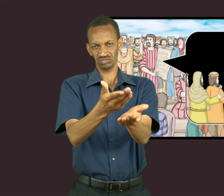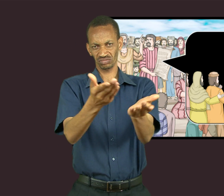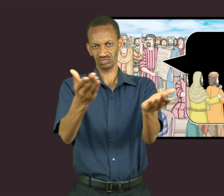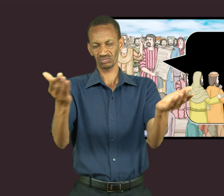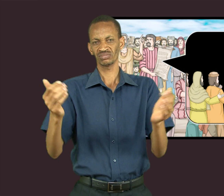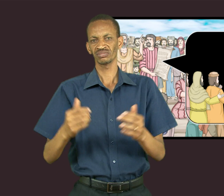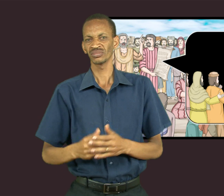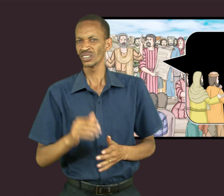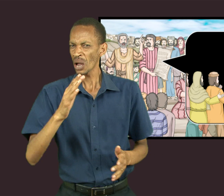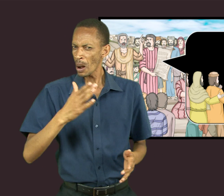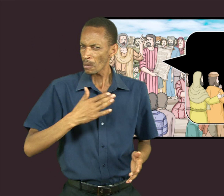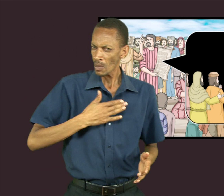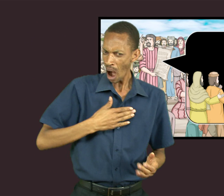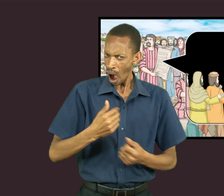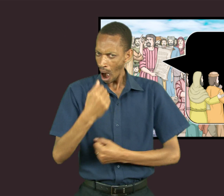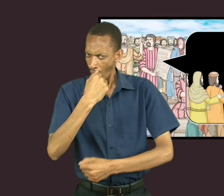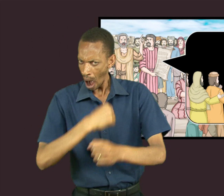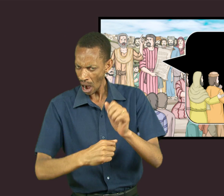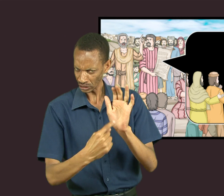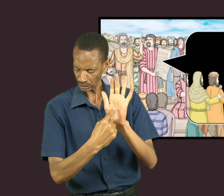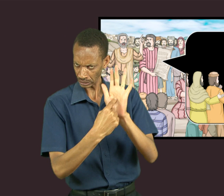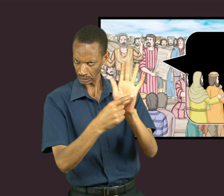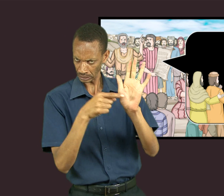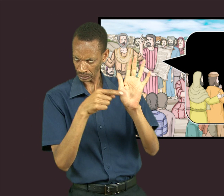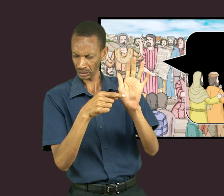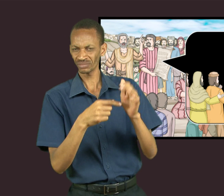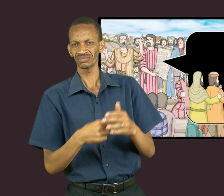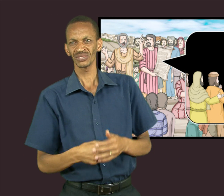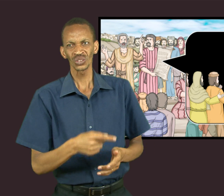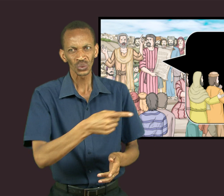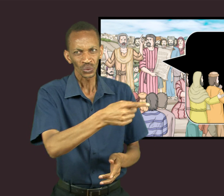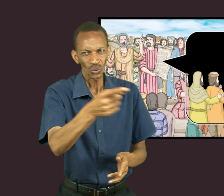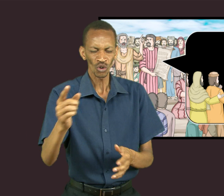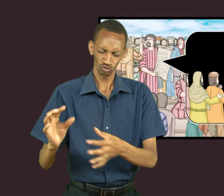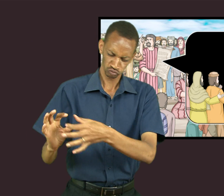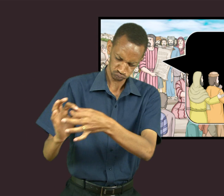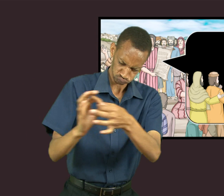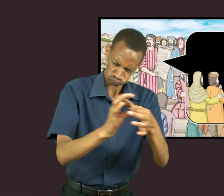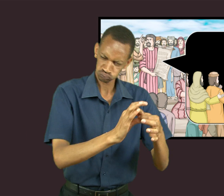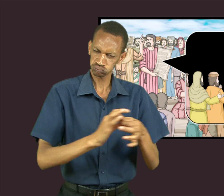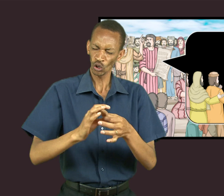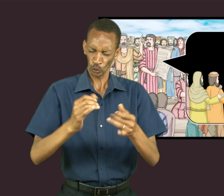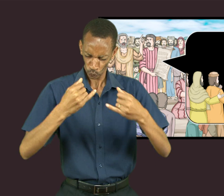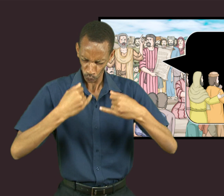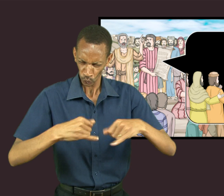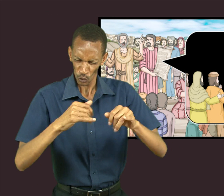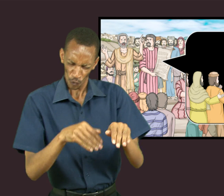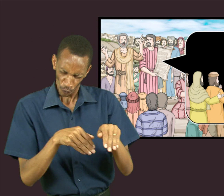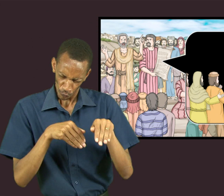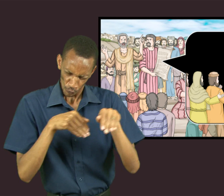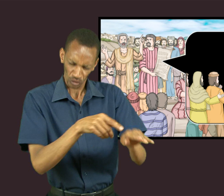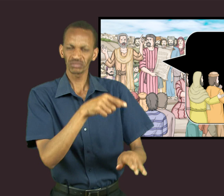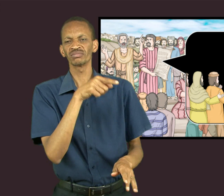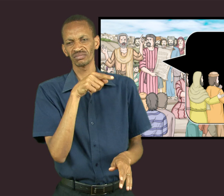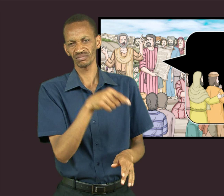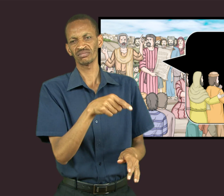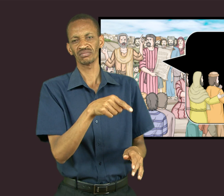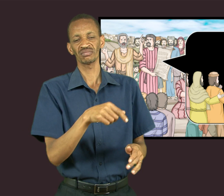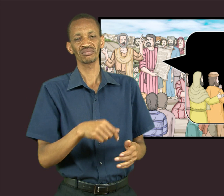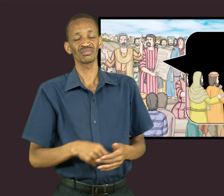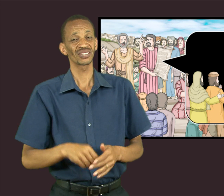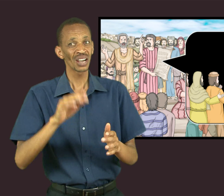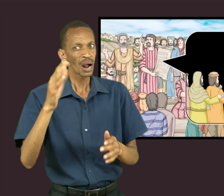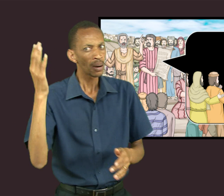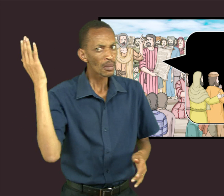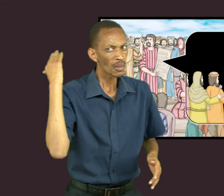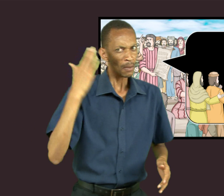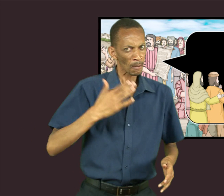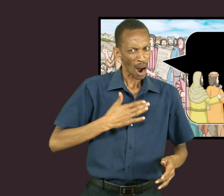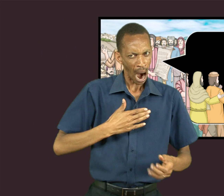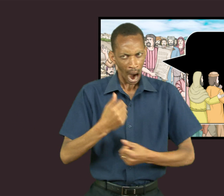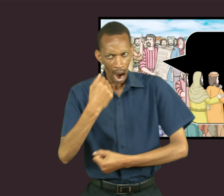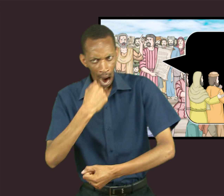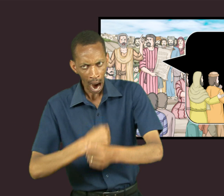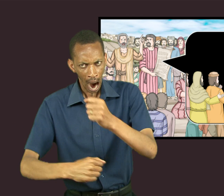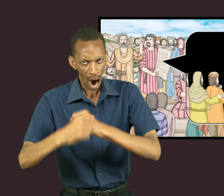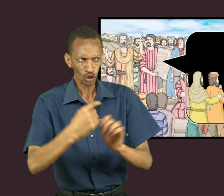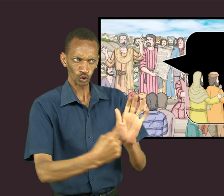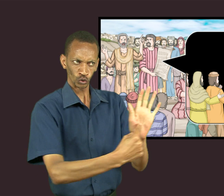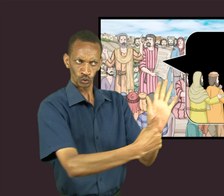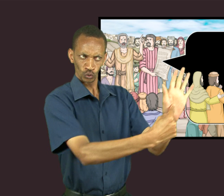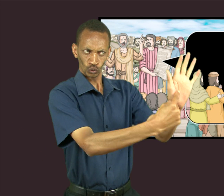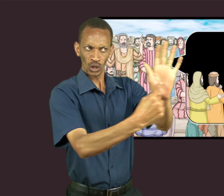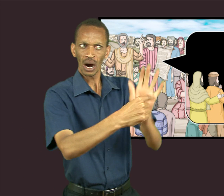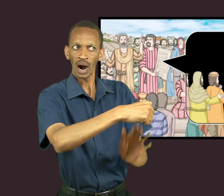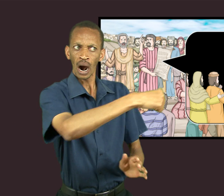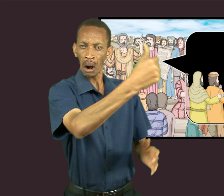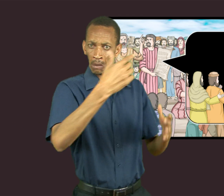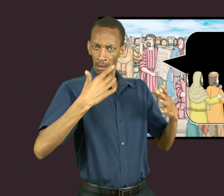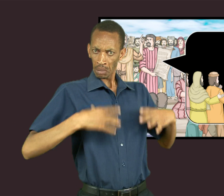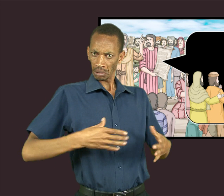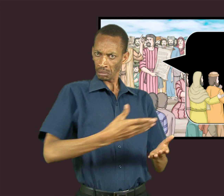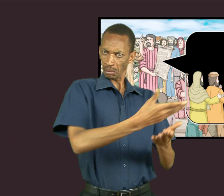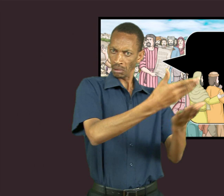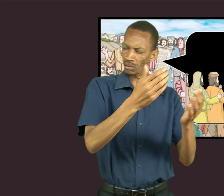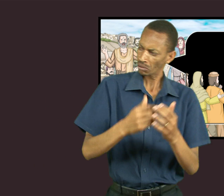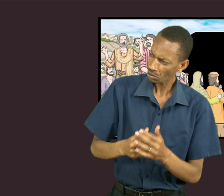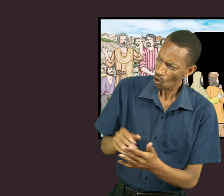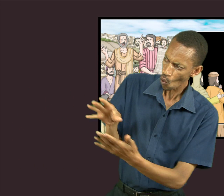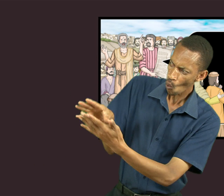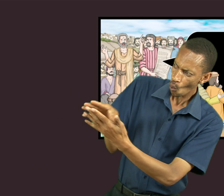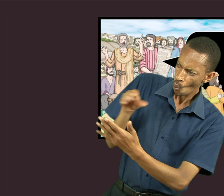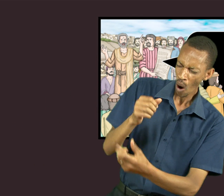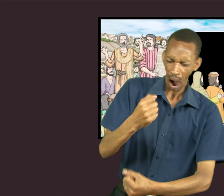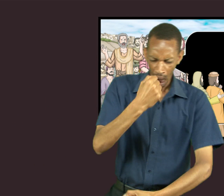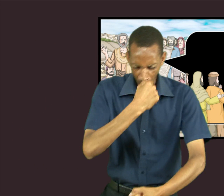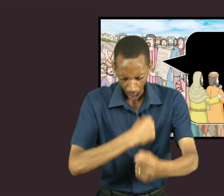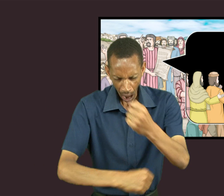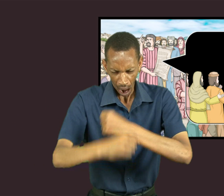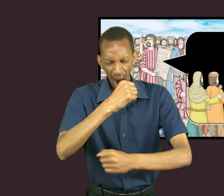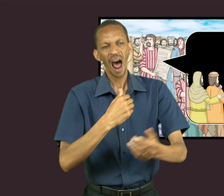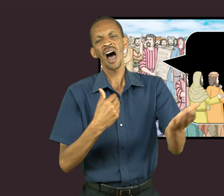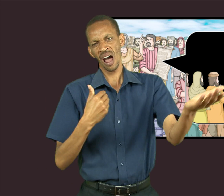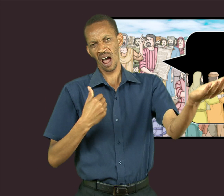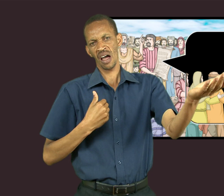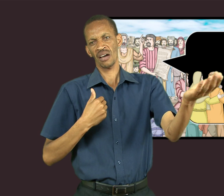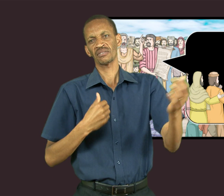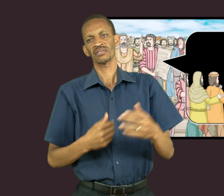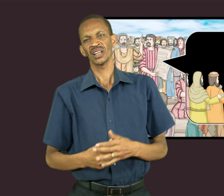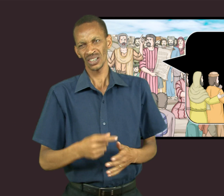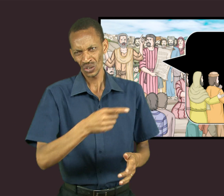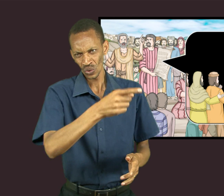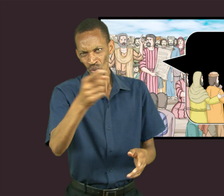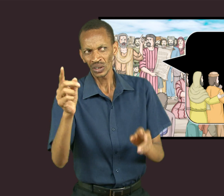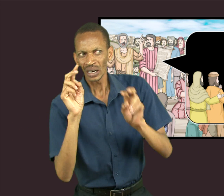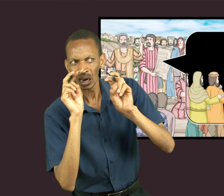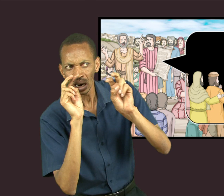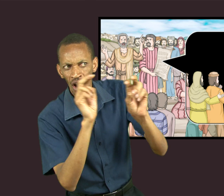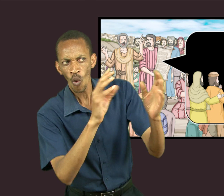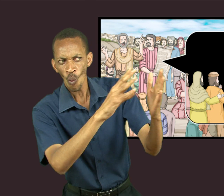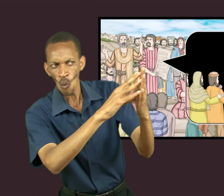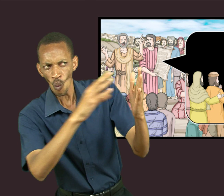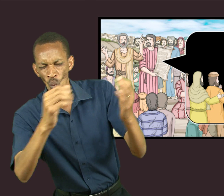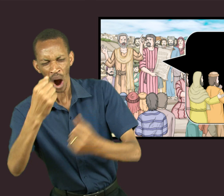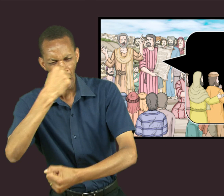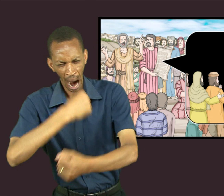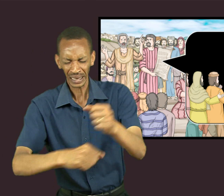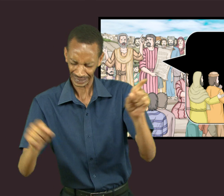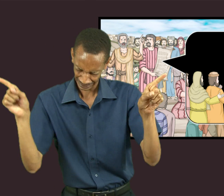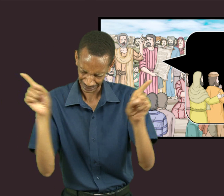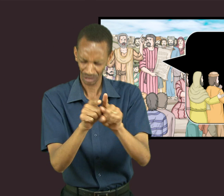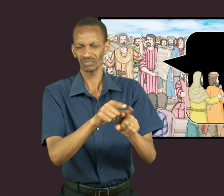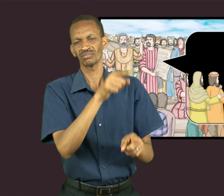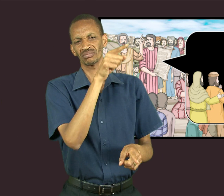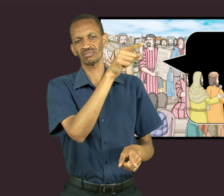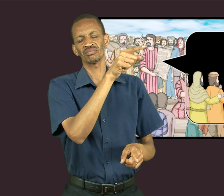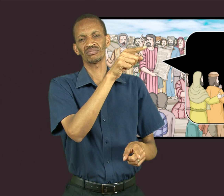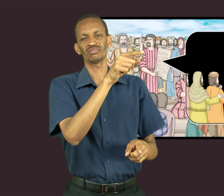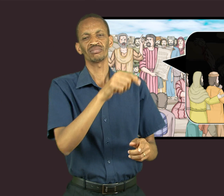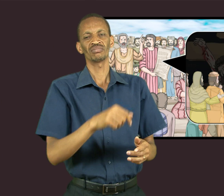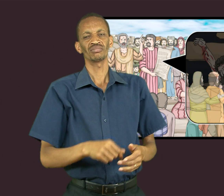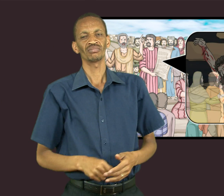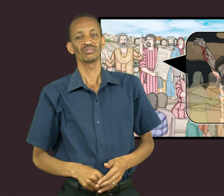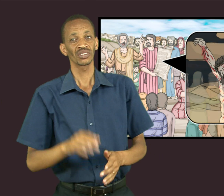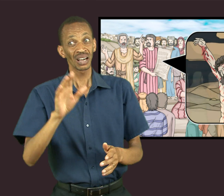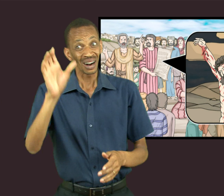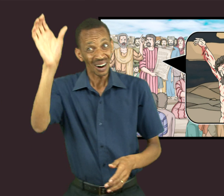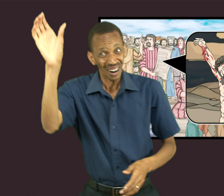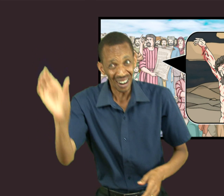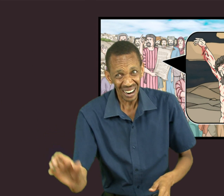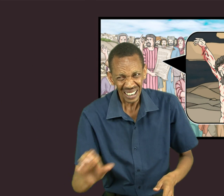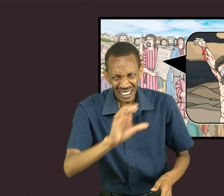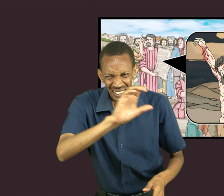Join one another in following my example, brothers, and carefully observe those who walk according to the pattern we set for you.